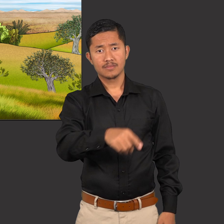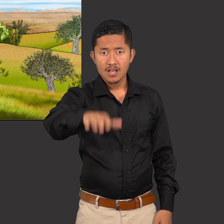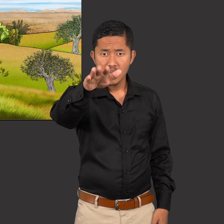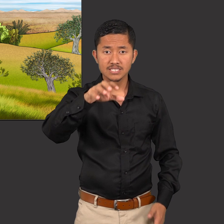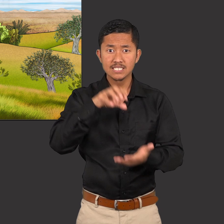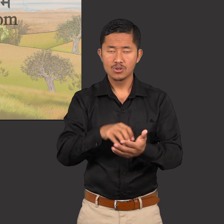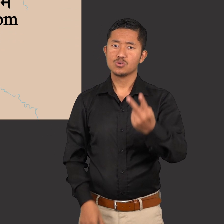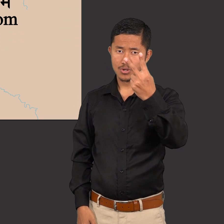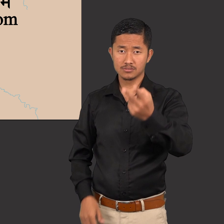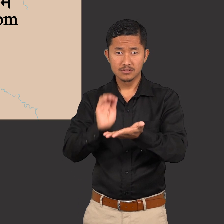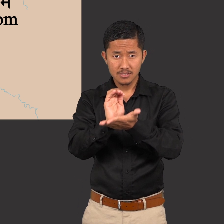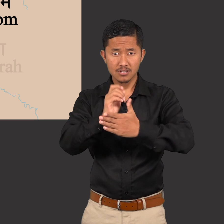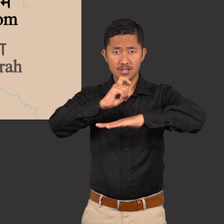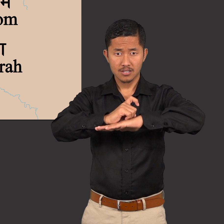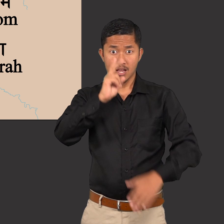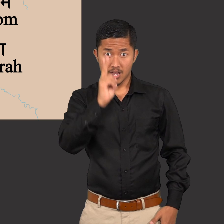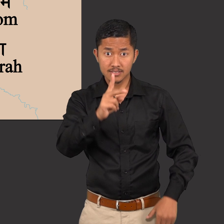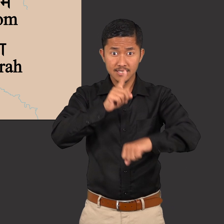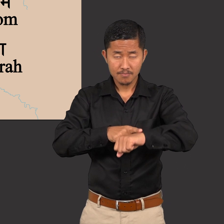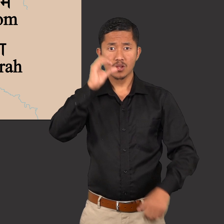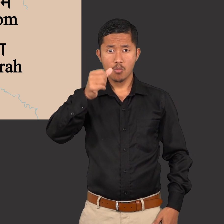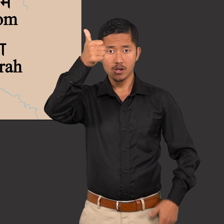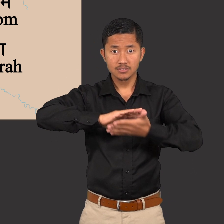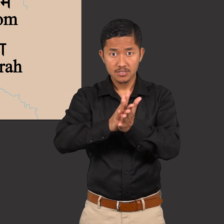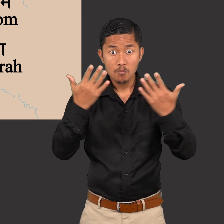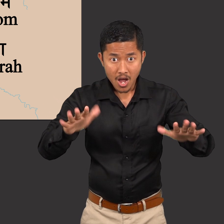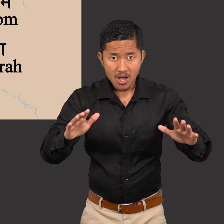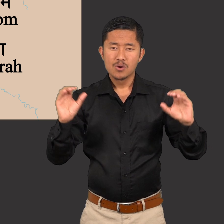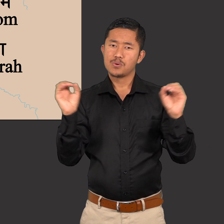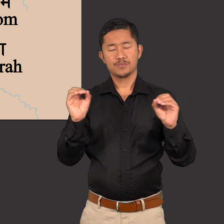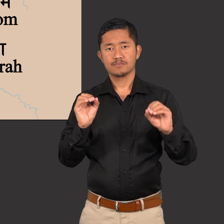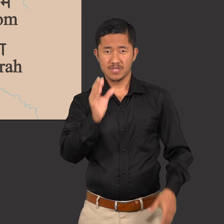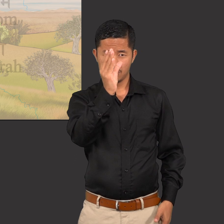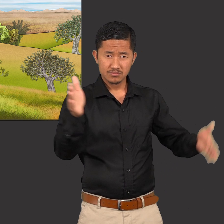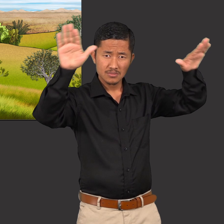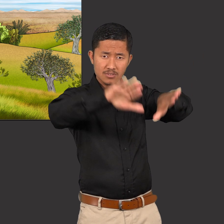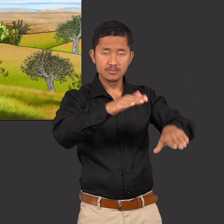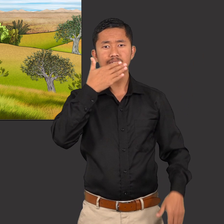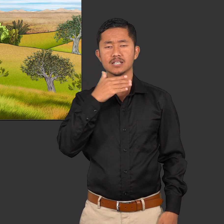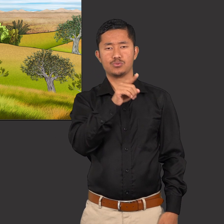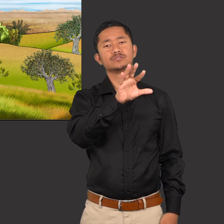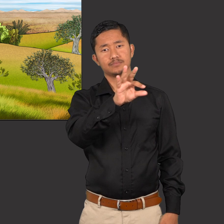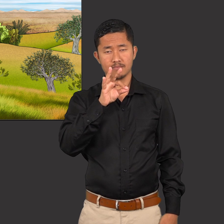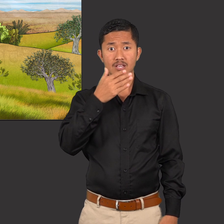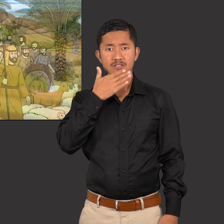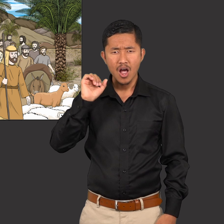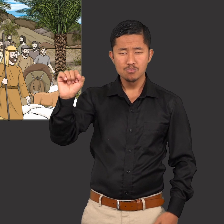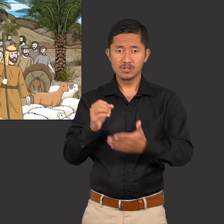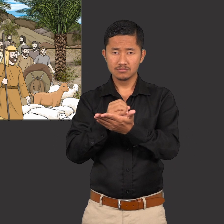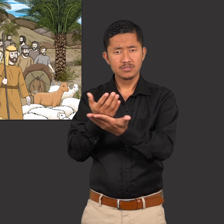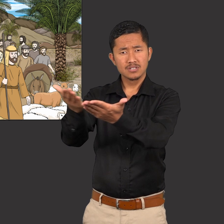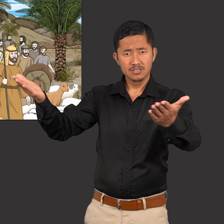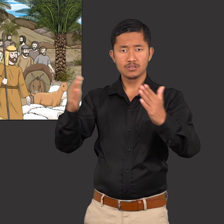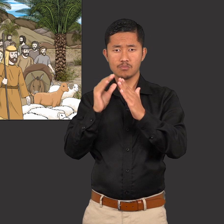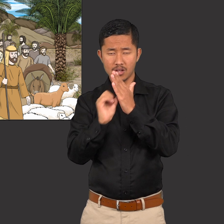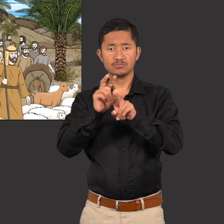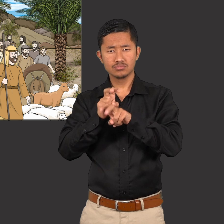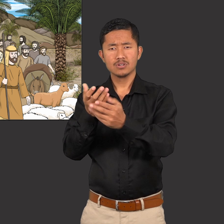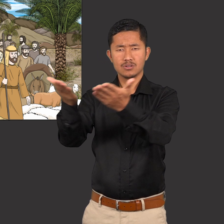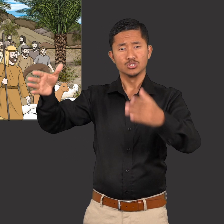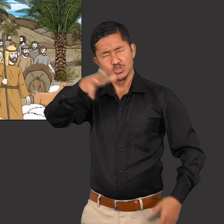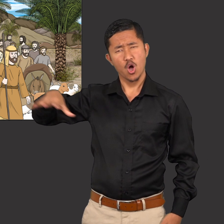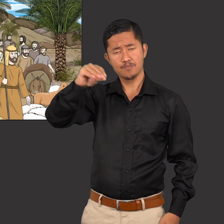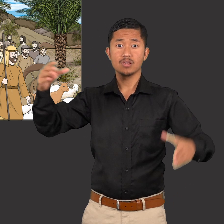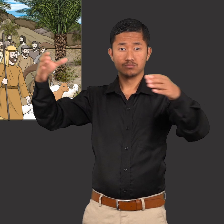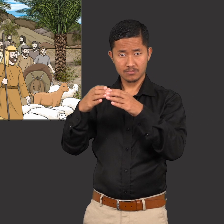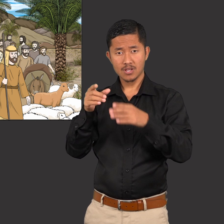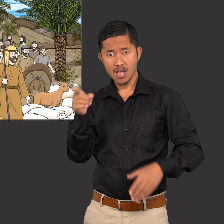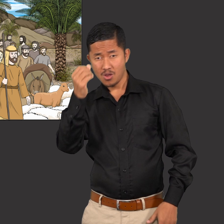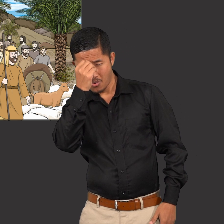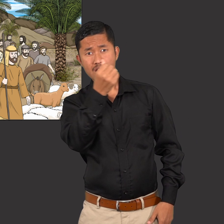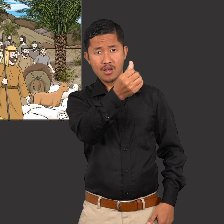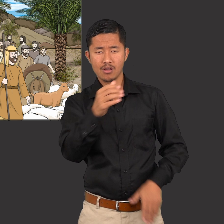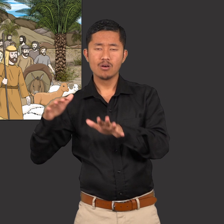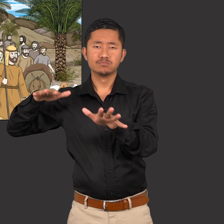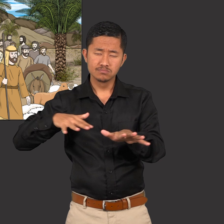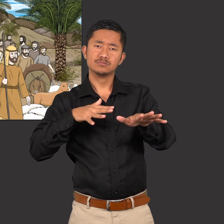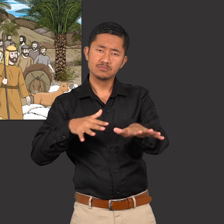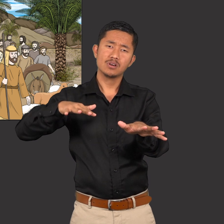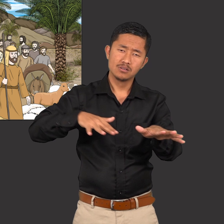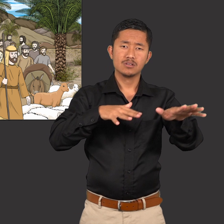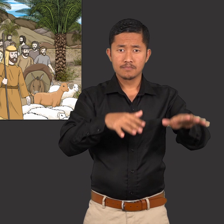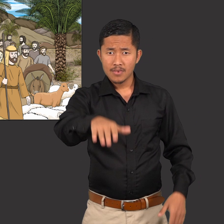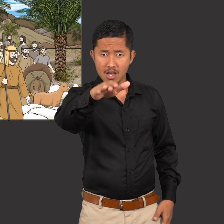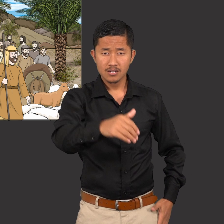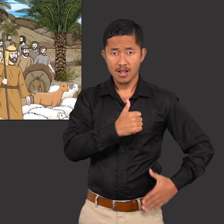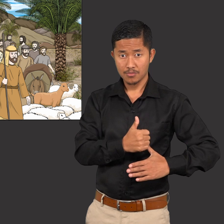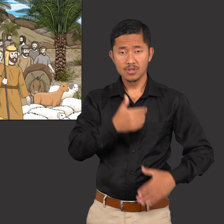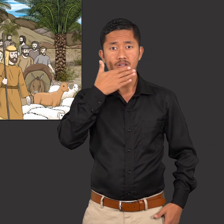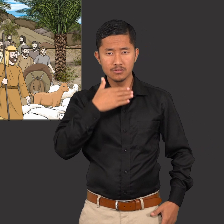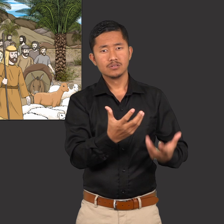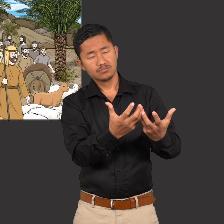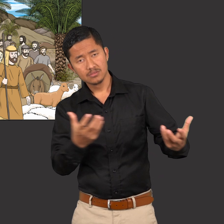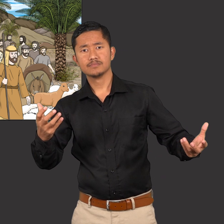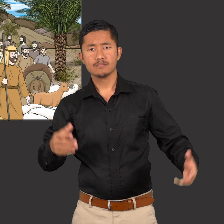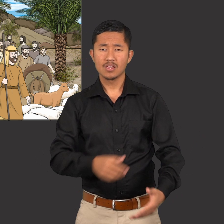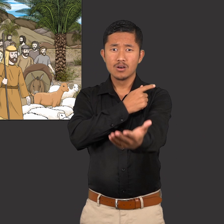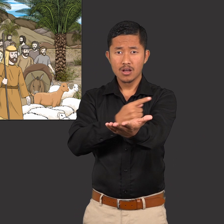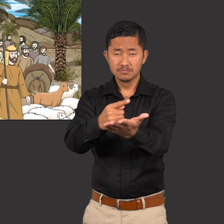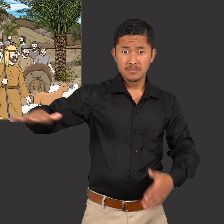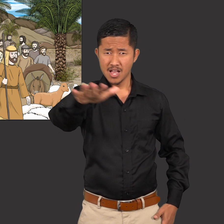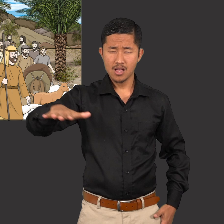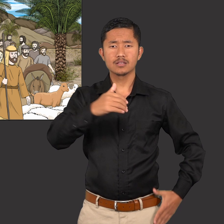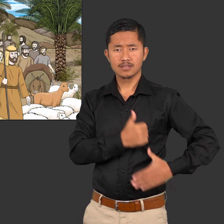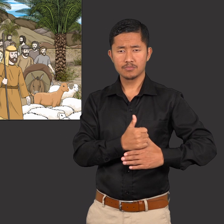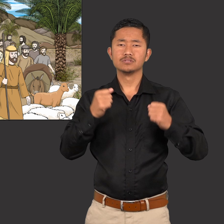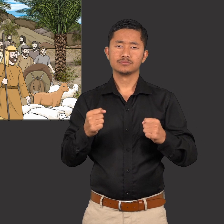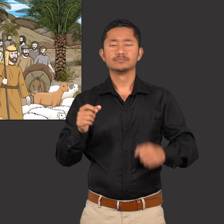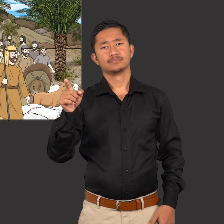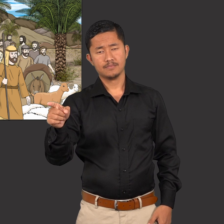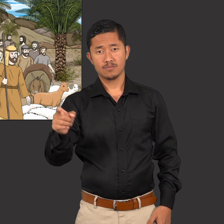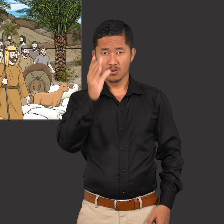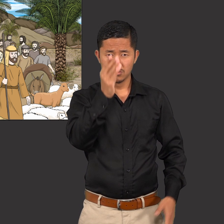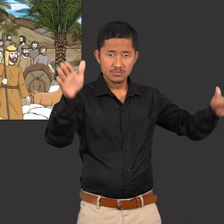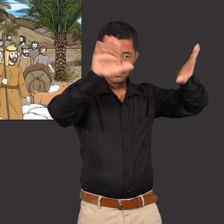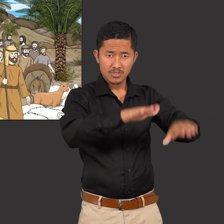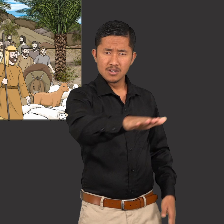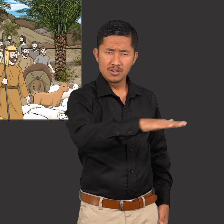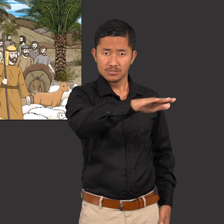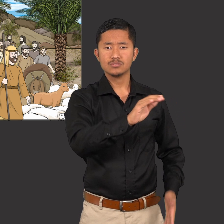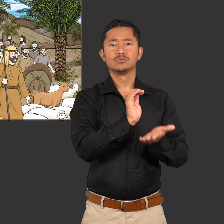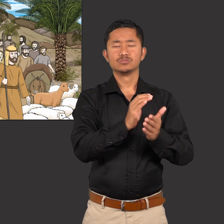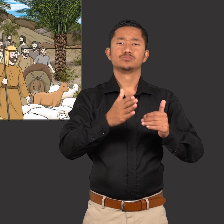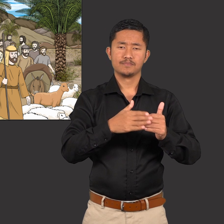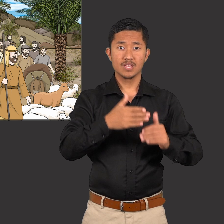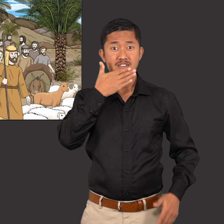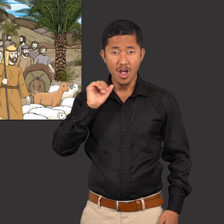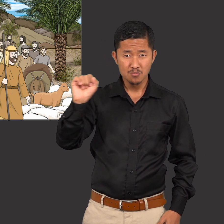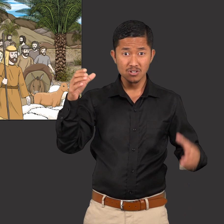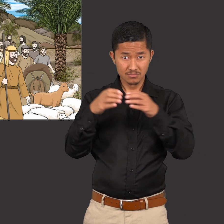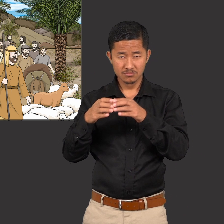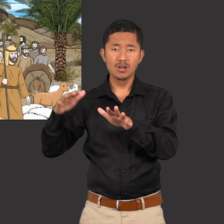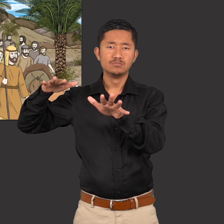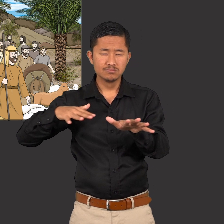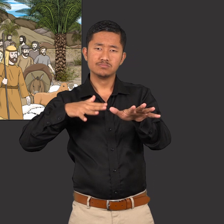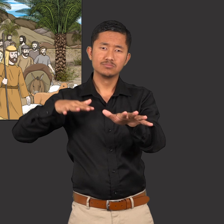(This was before the LORD destroyed Sodom and Gomorrah.) So Lot chose the whole plain of the Jordan for himself and set out toward the east.